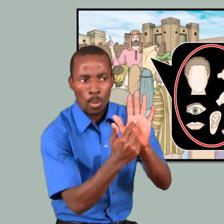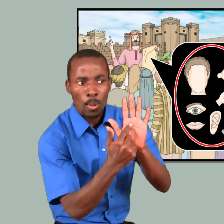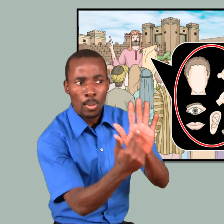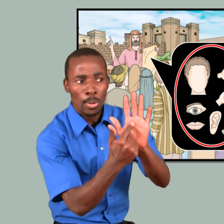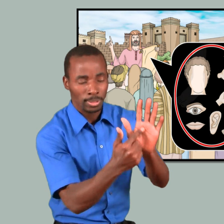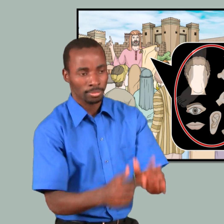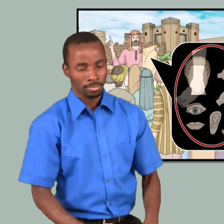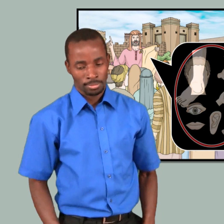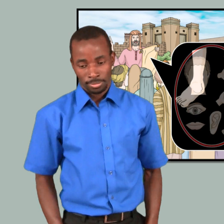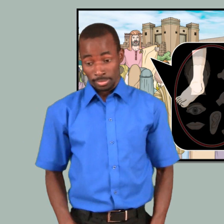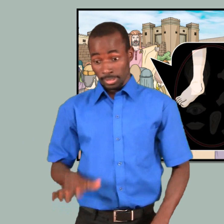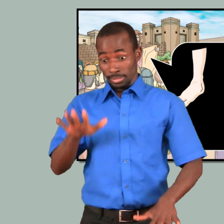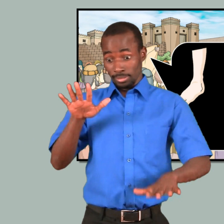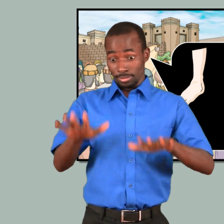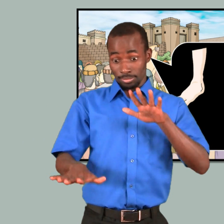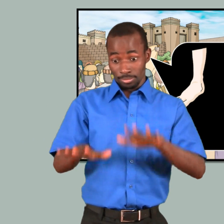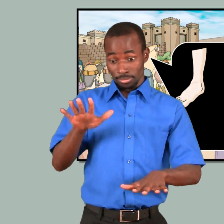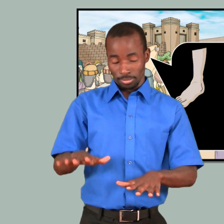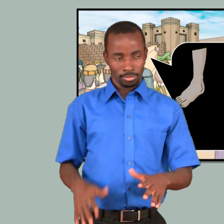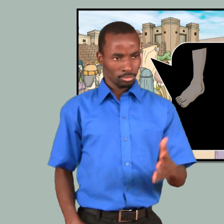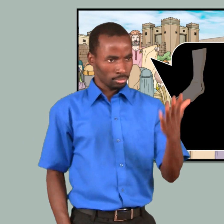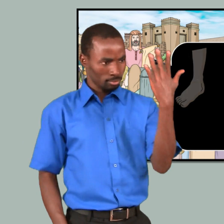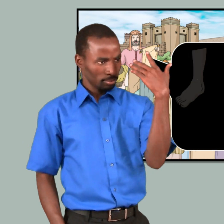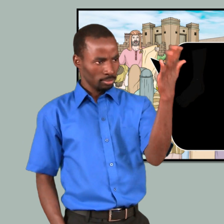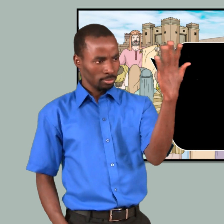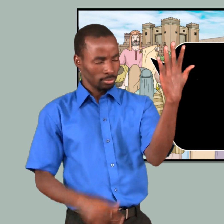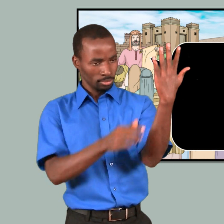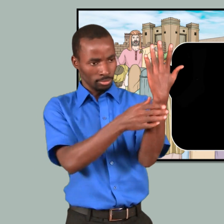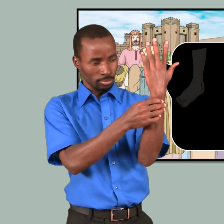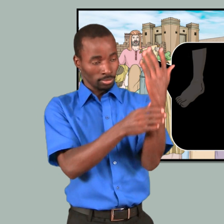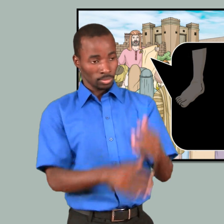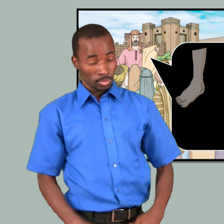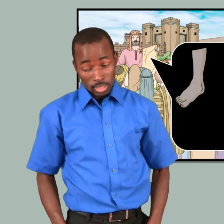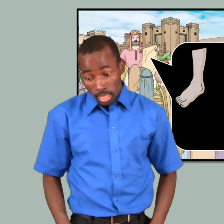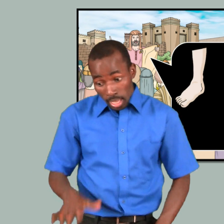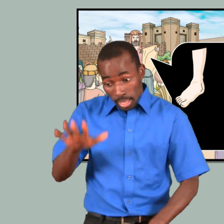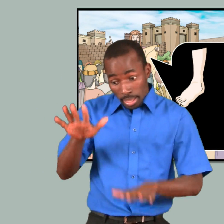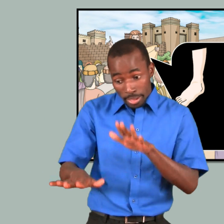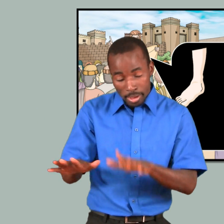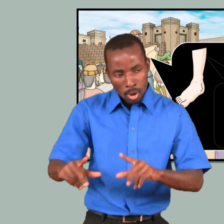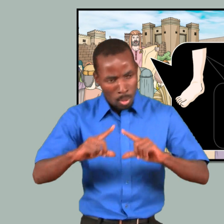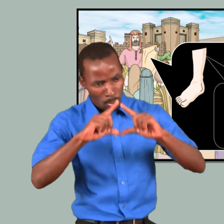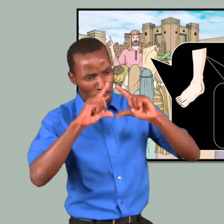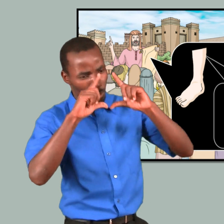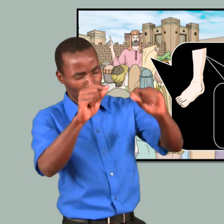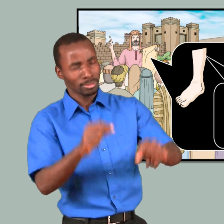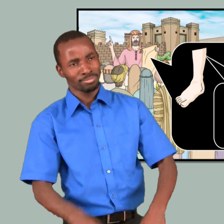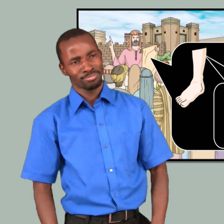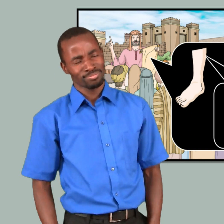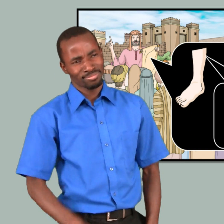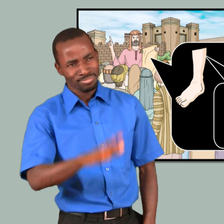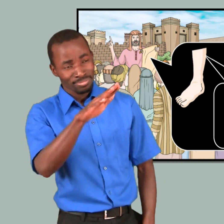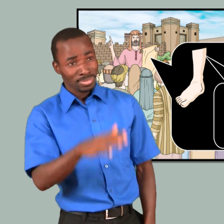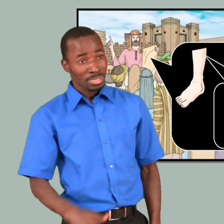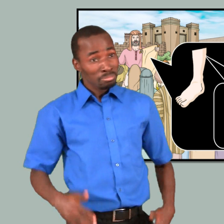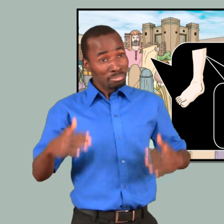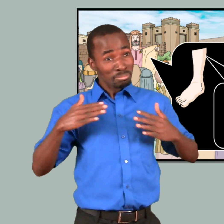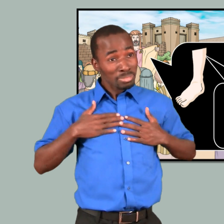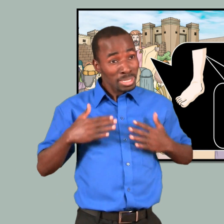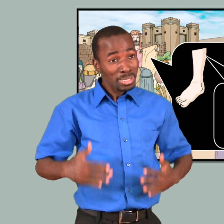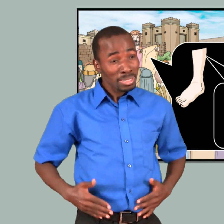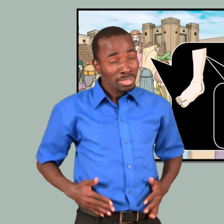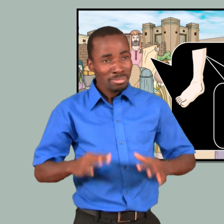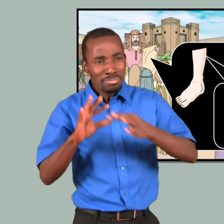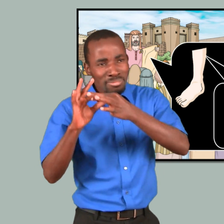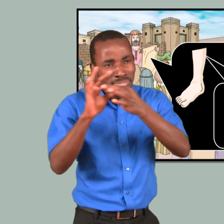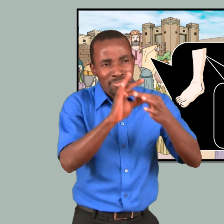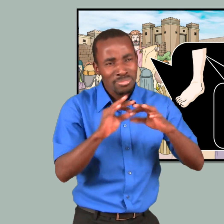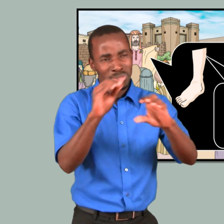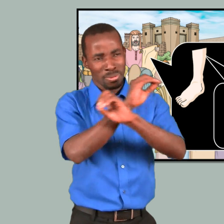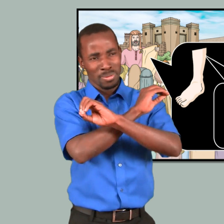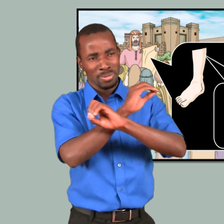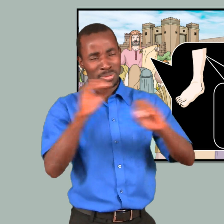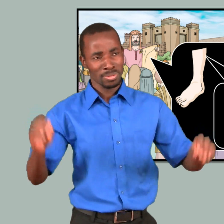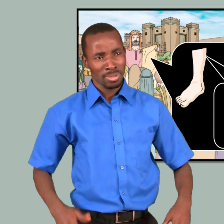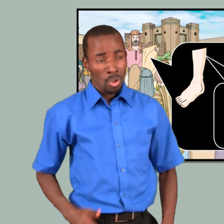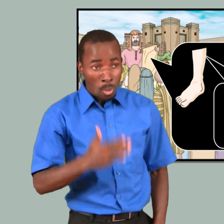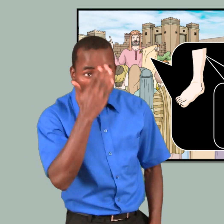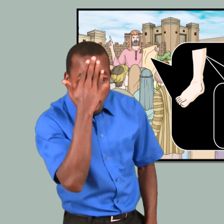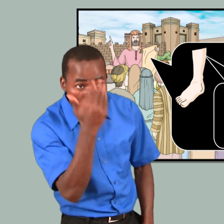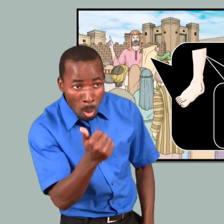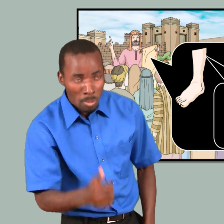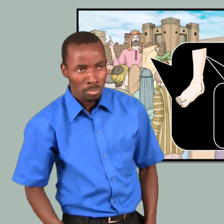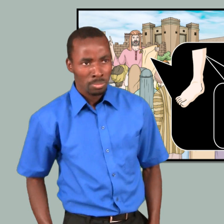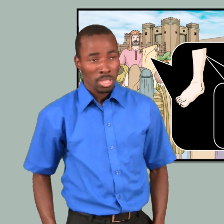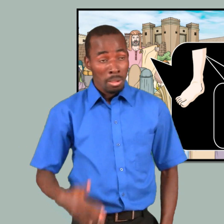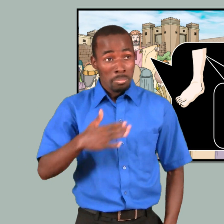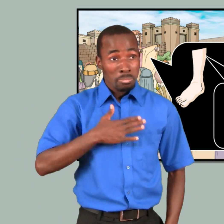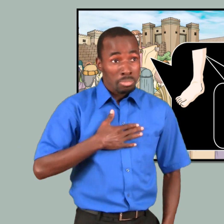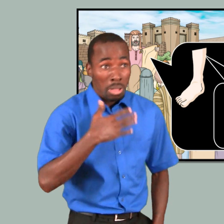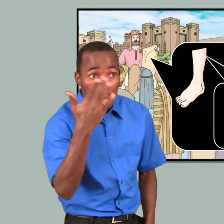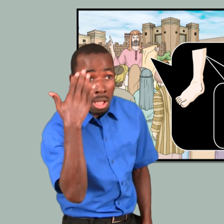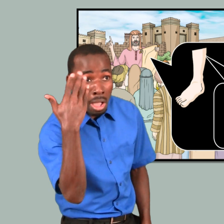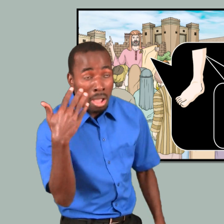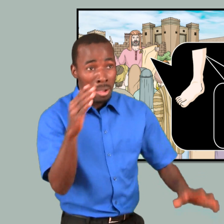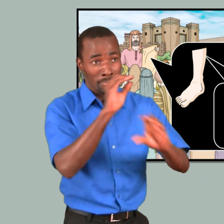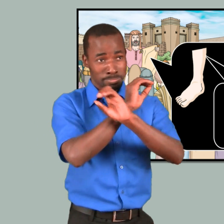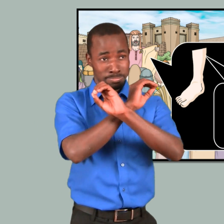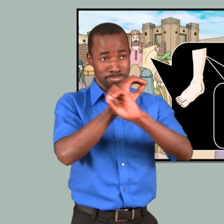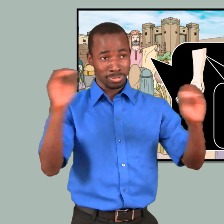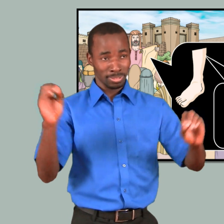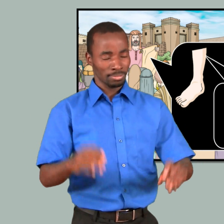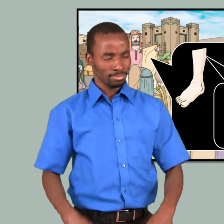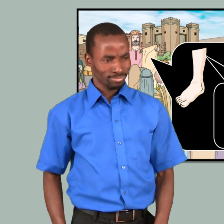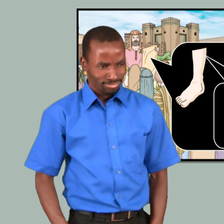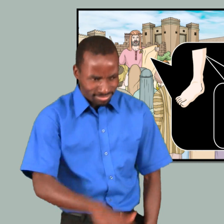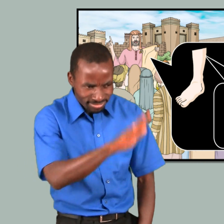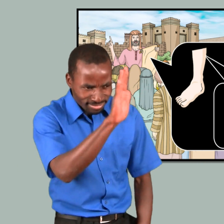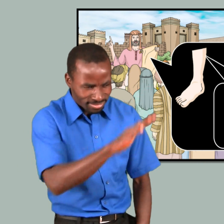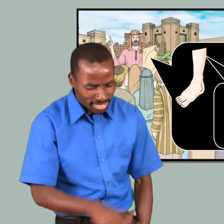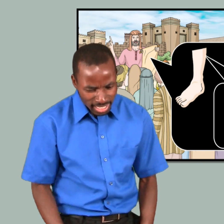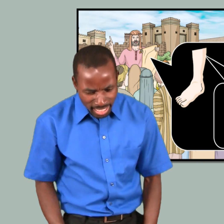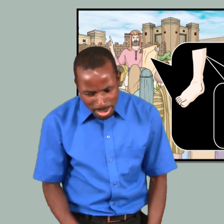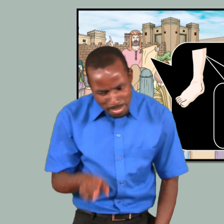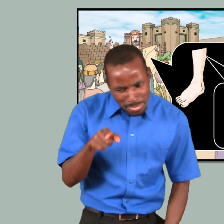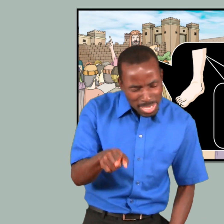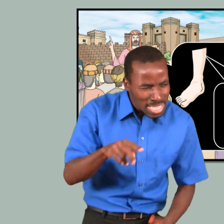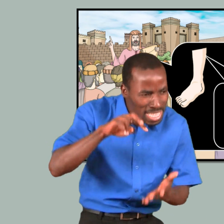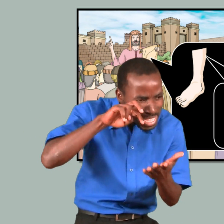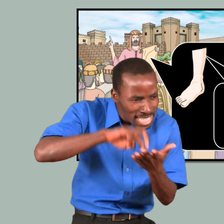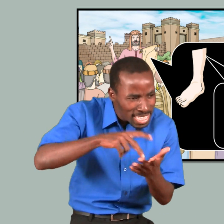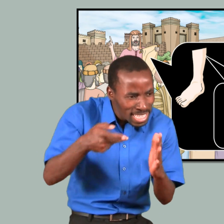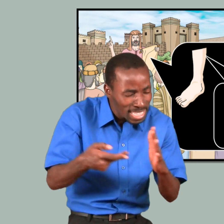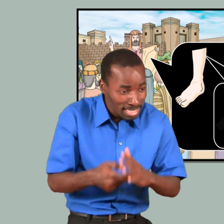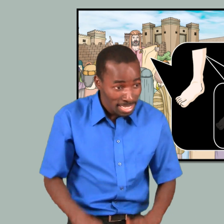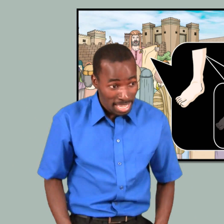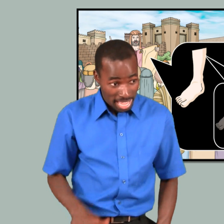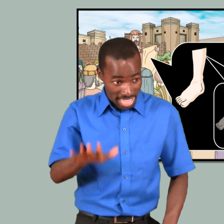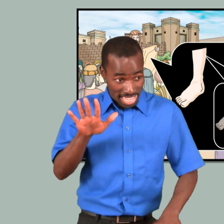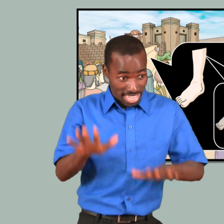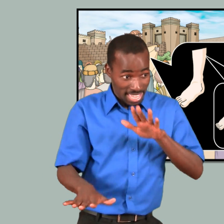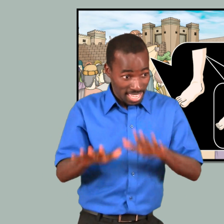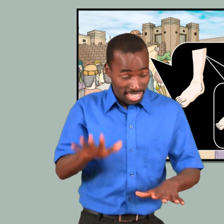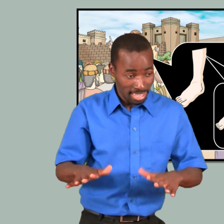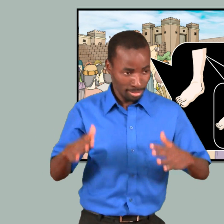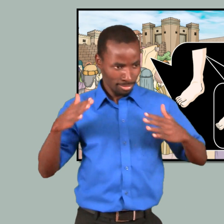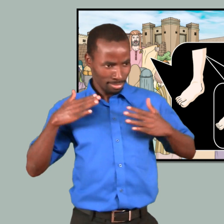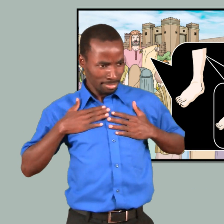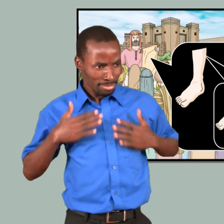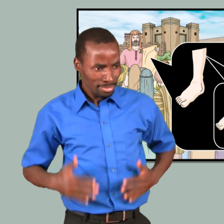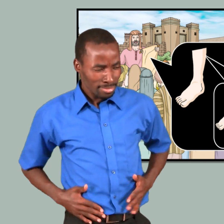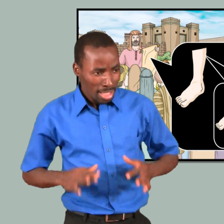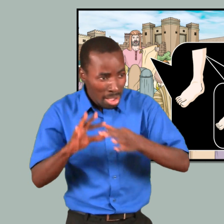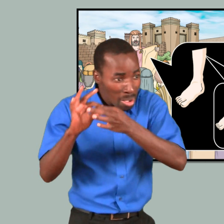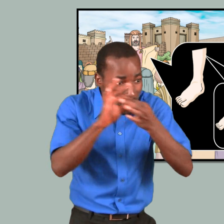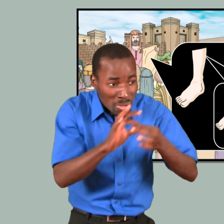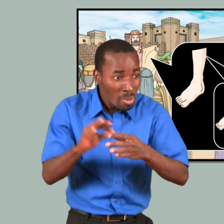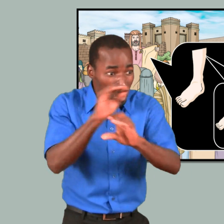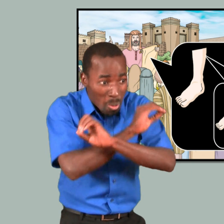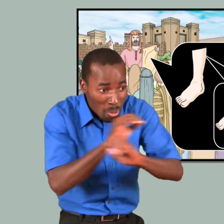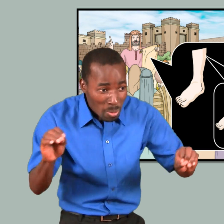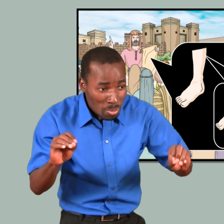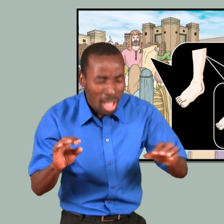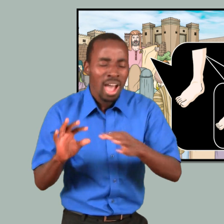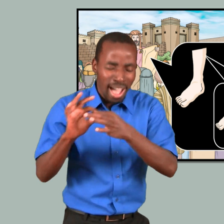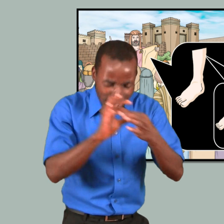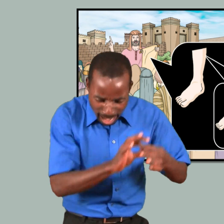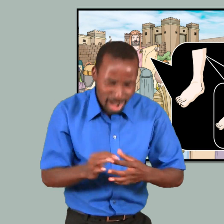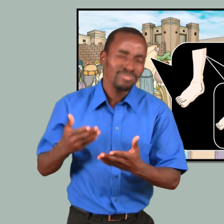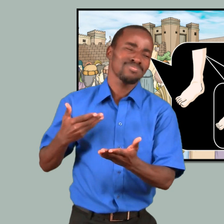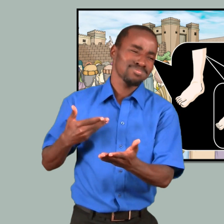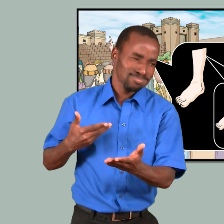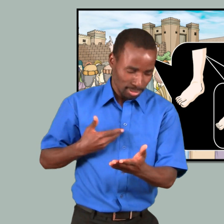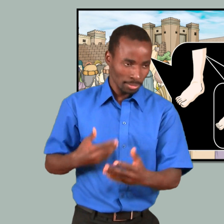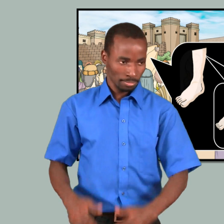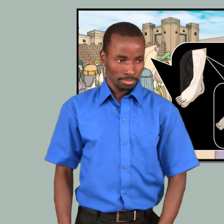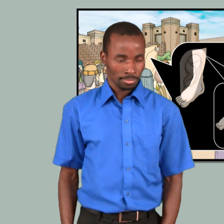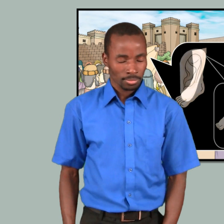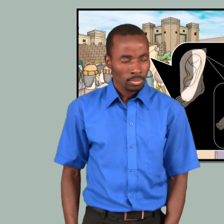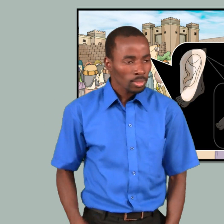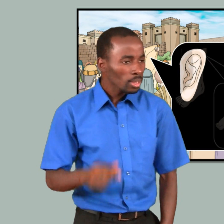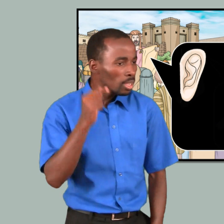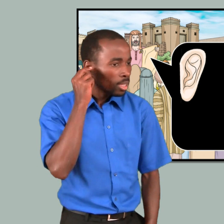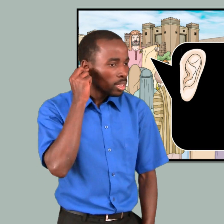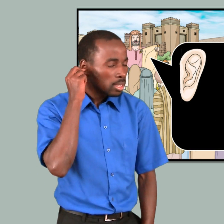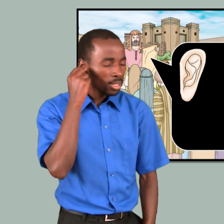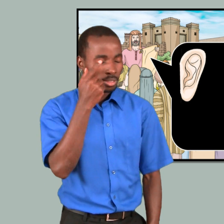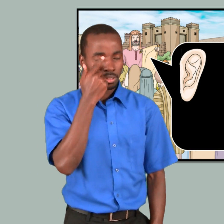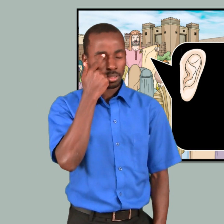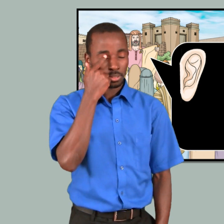If the foot should say, “Because I am not a hand, I do not belong to the body,” that would not make it any less a part of the body.